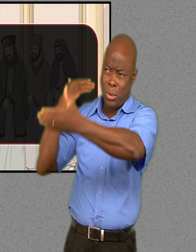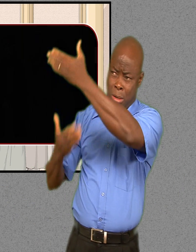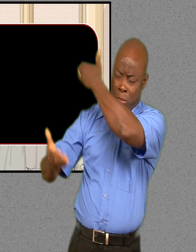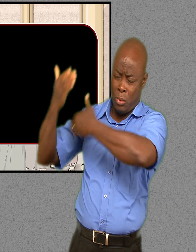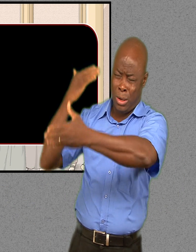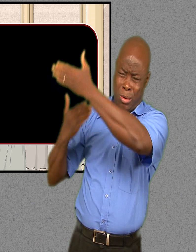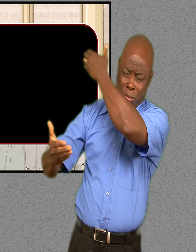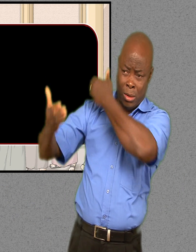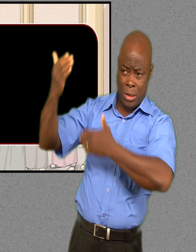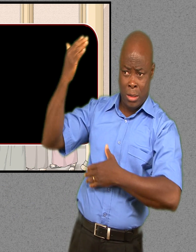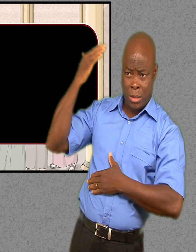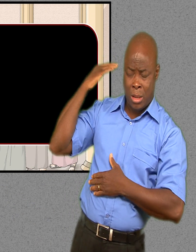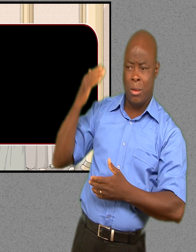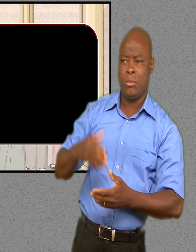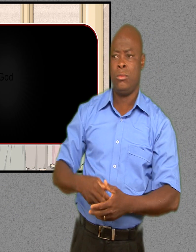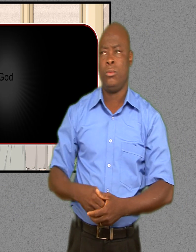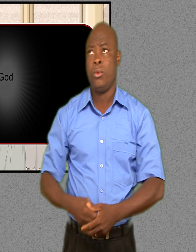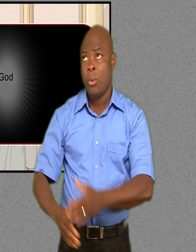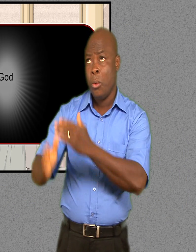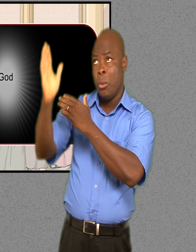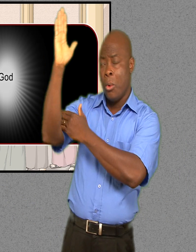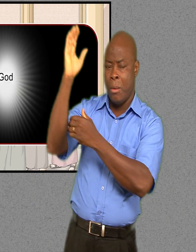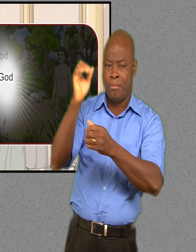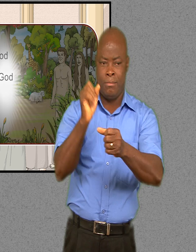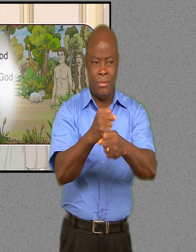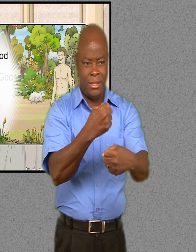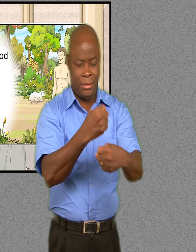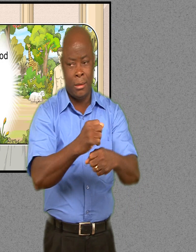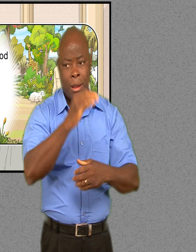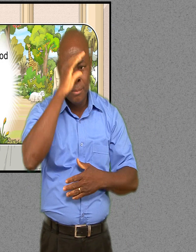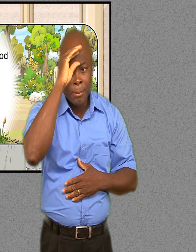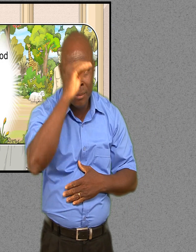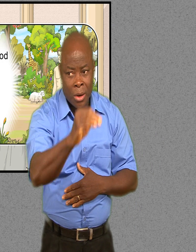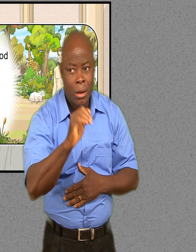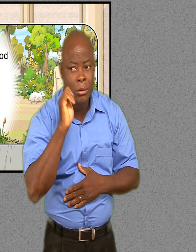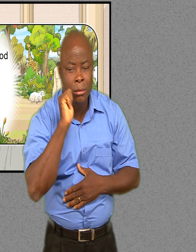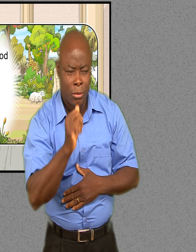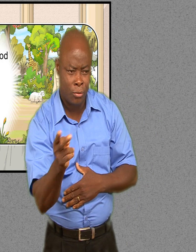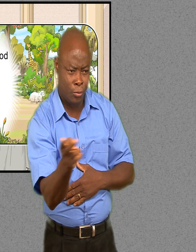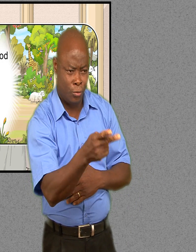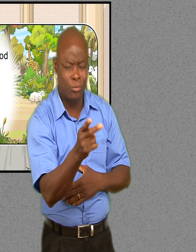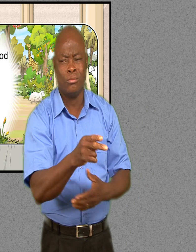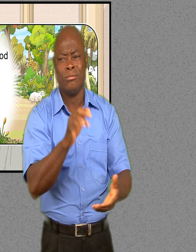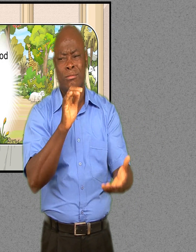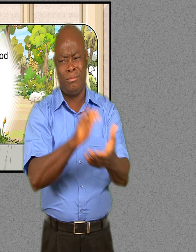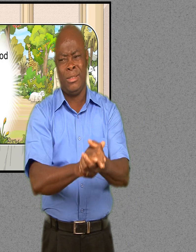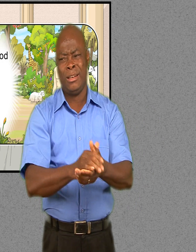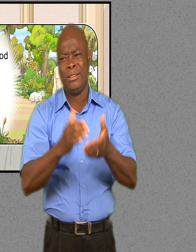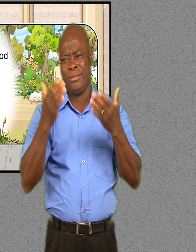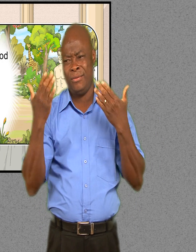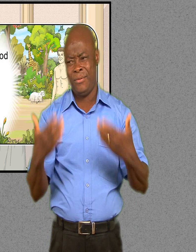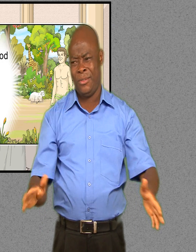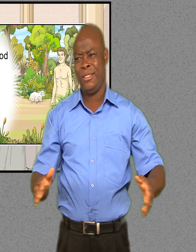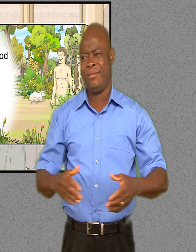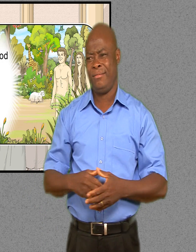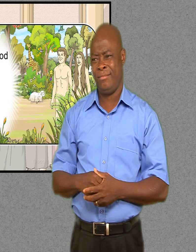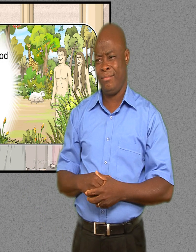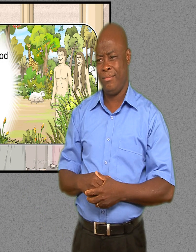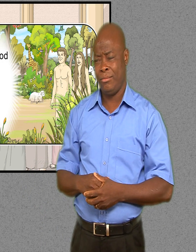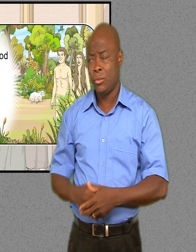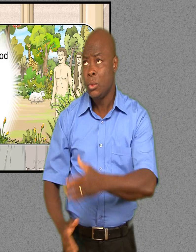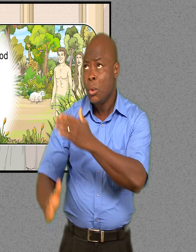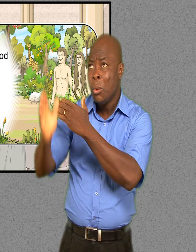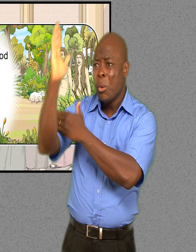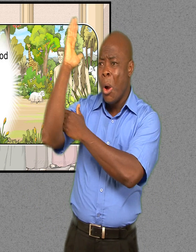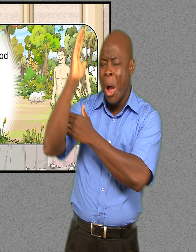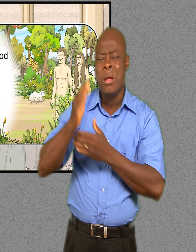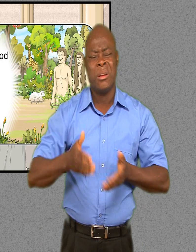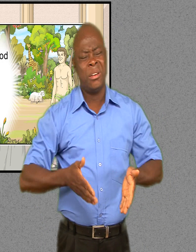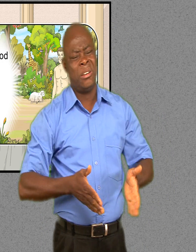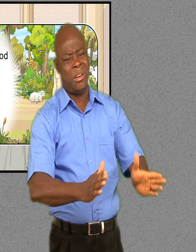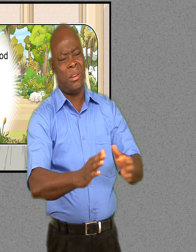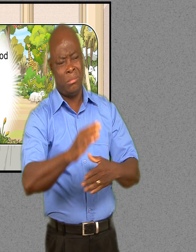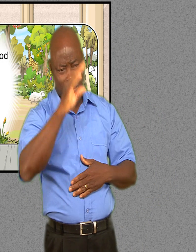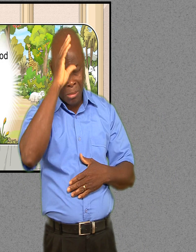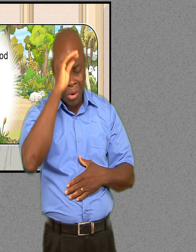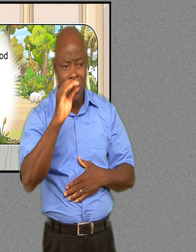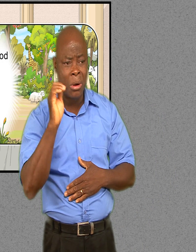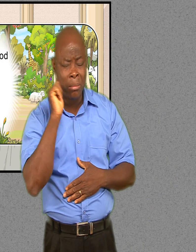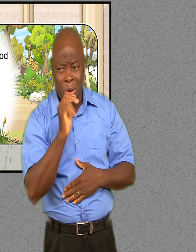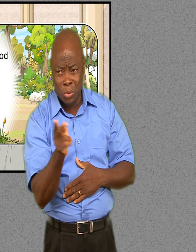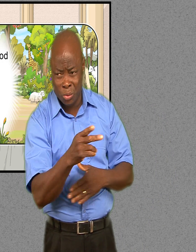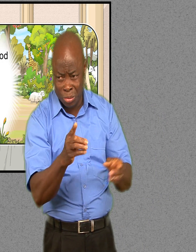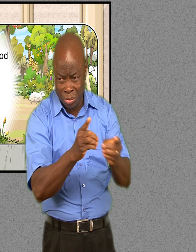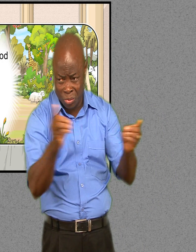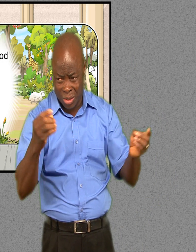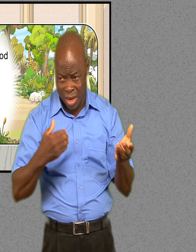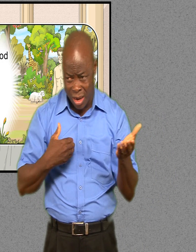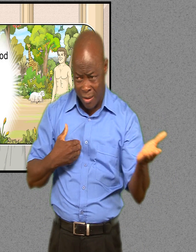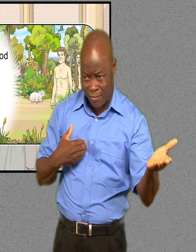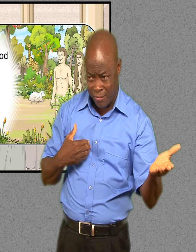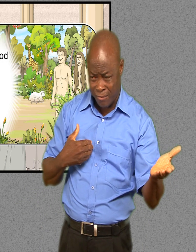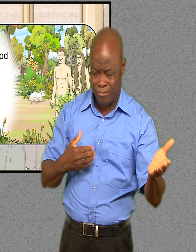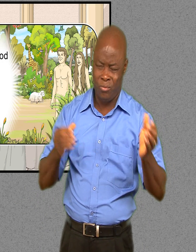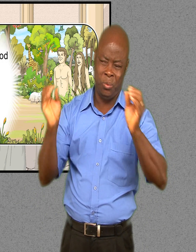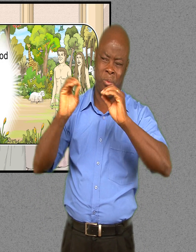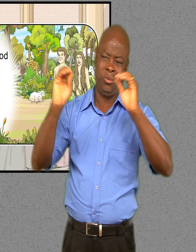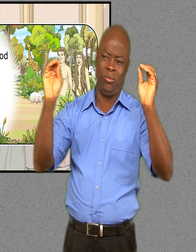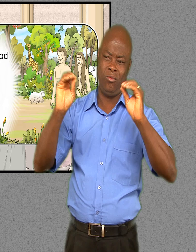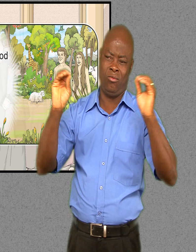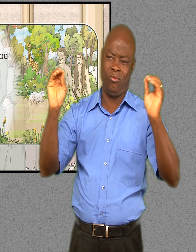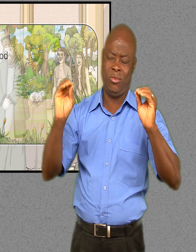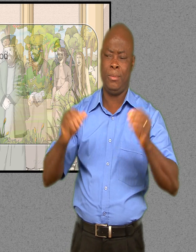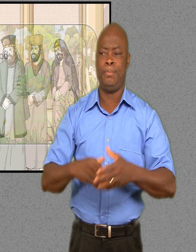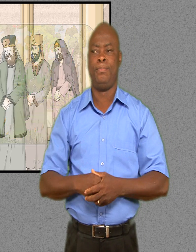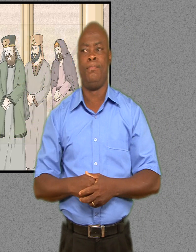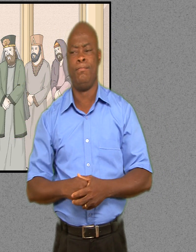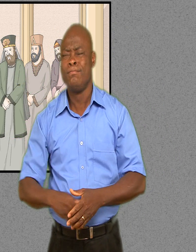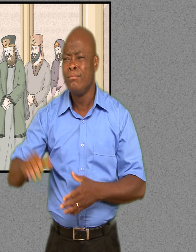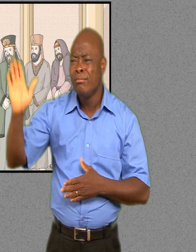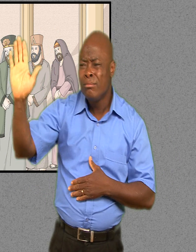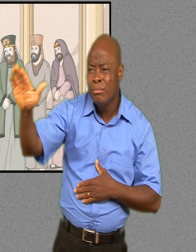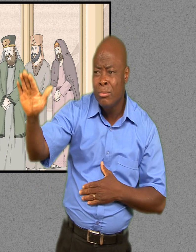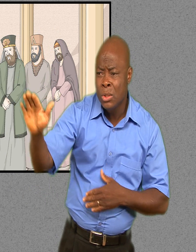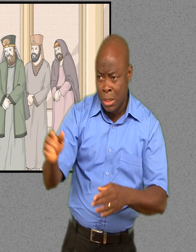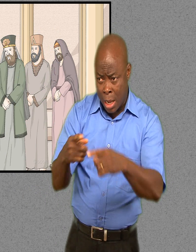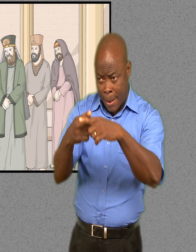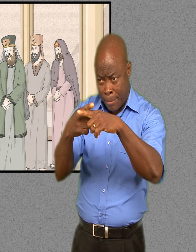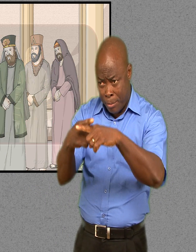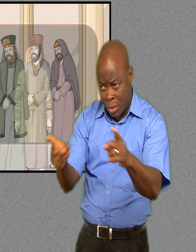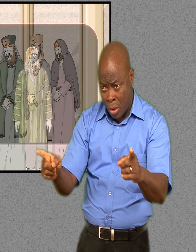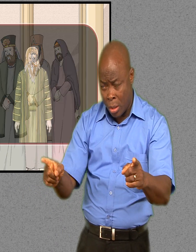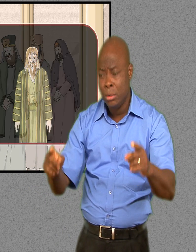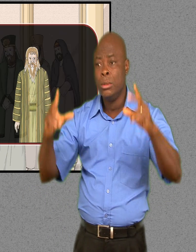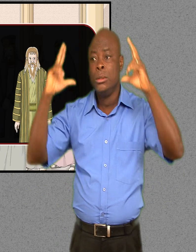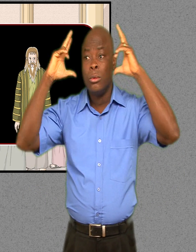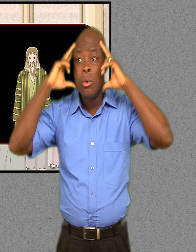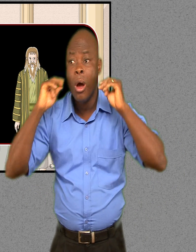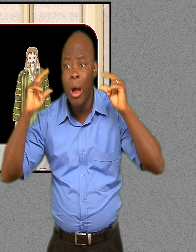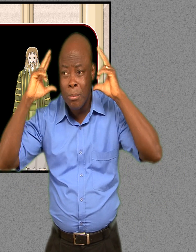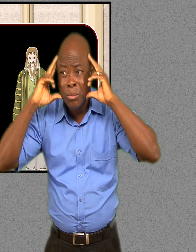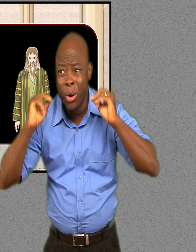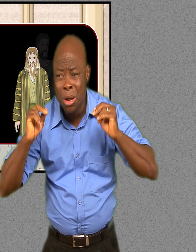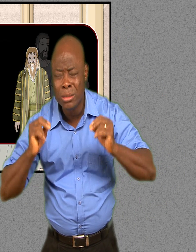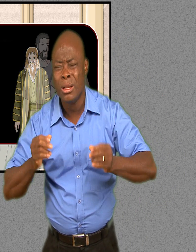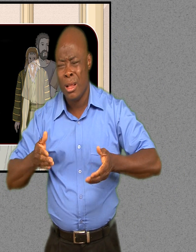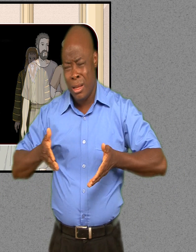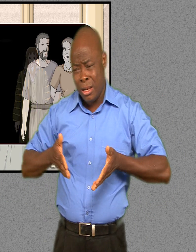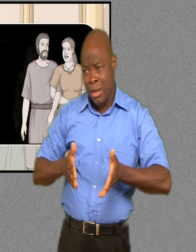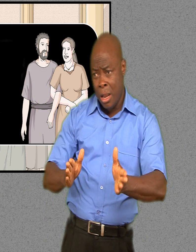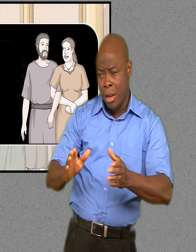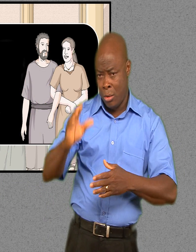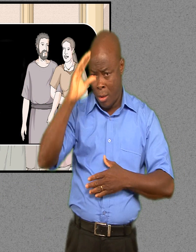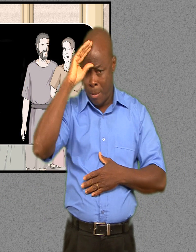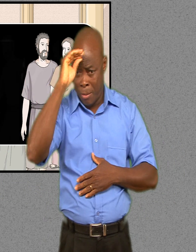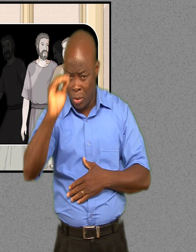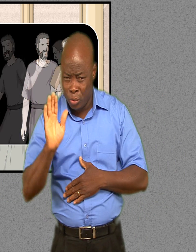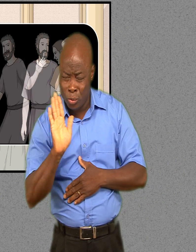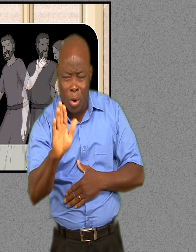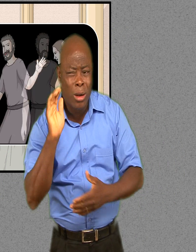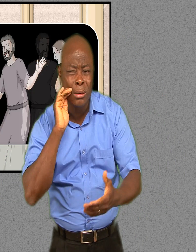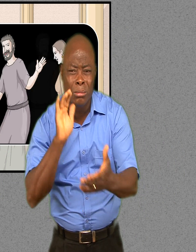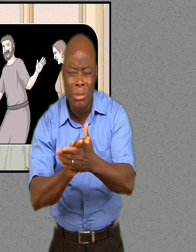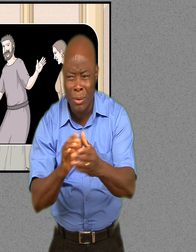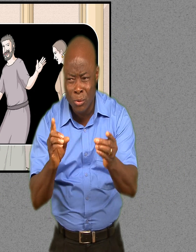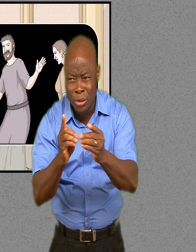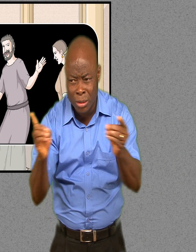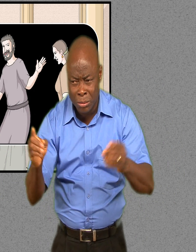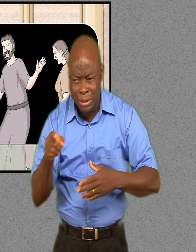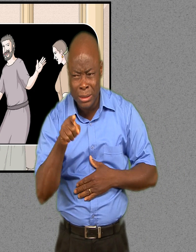but it was not this way from the beginning.